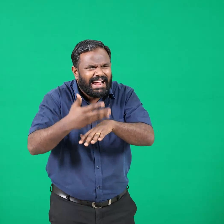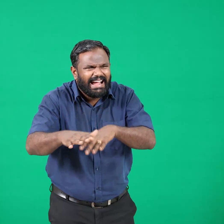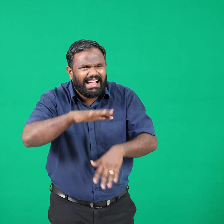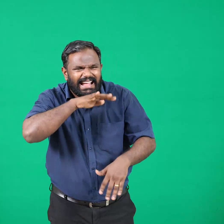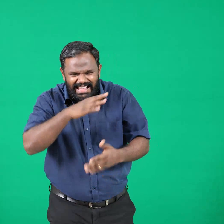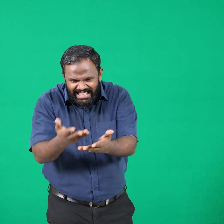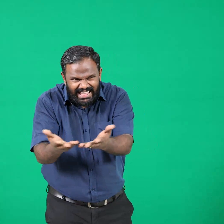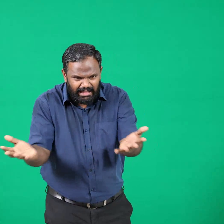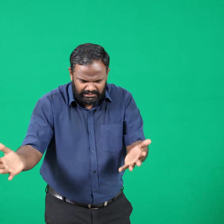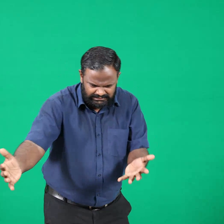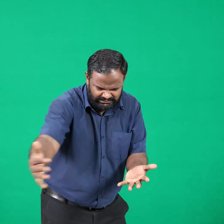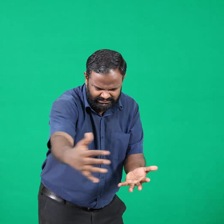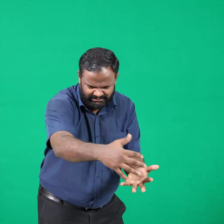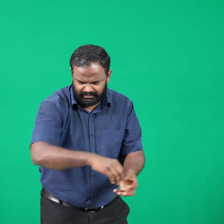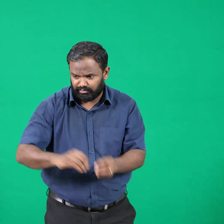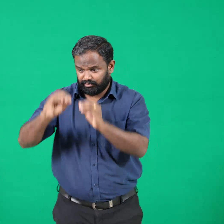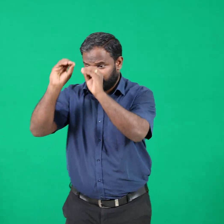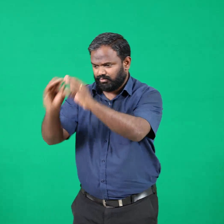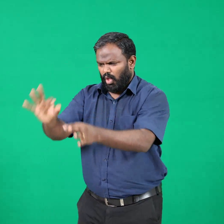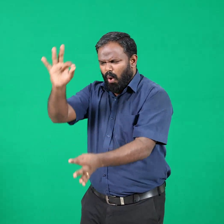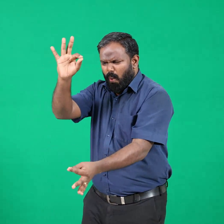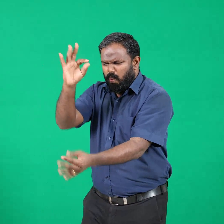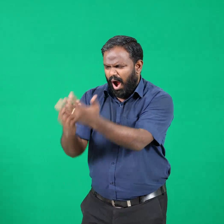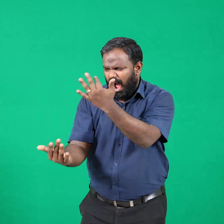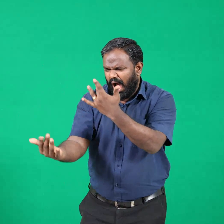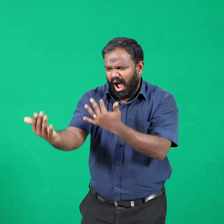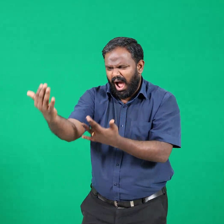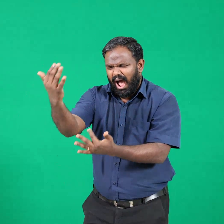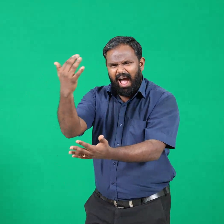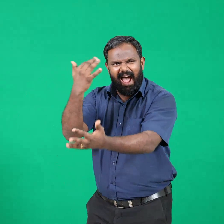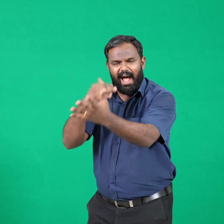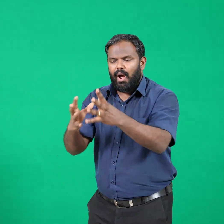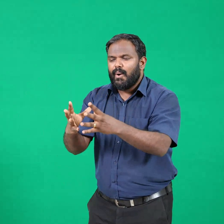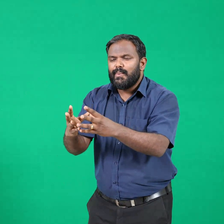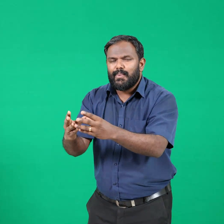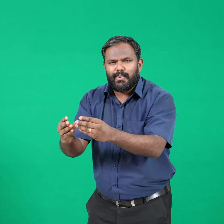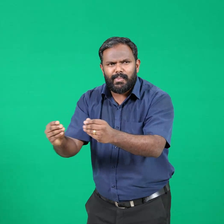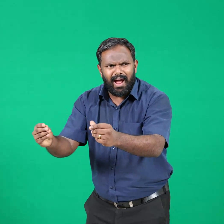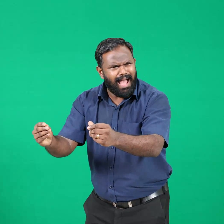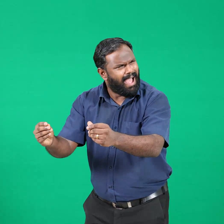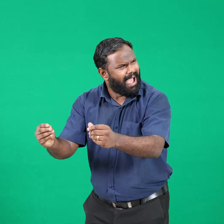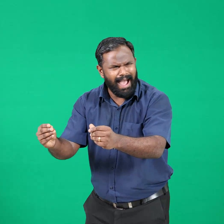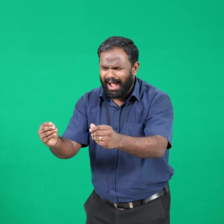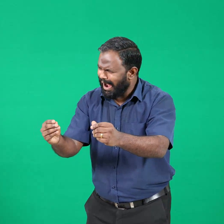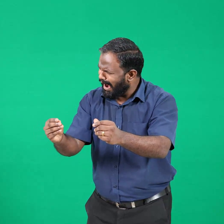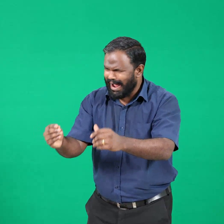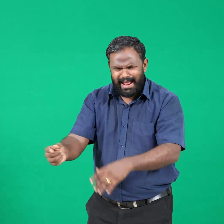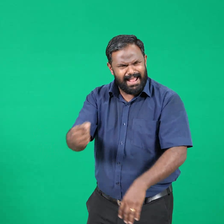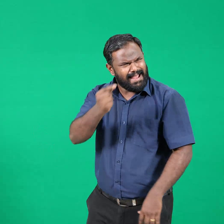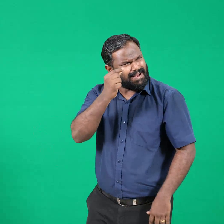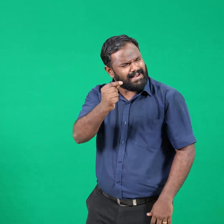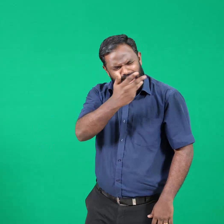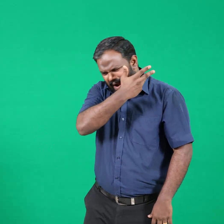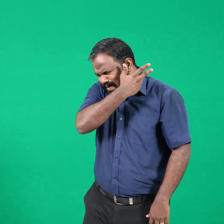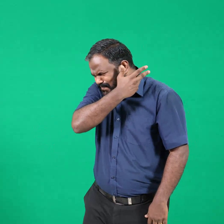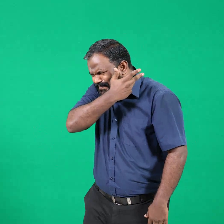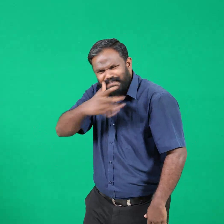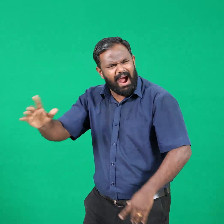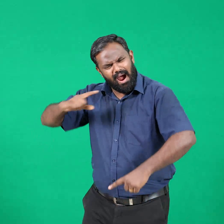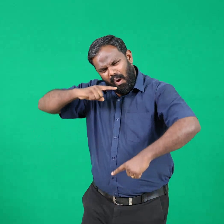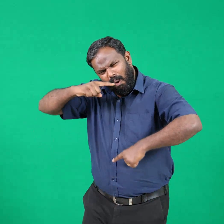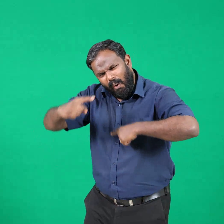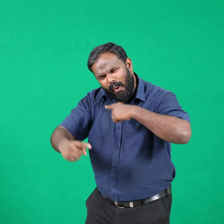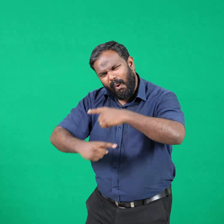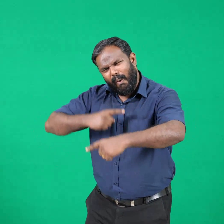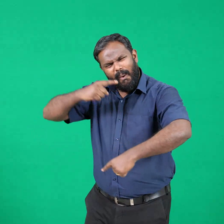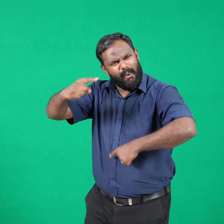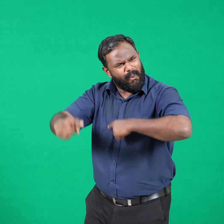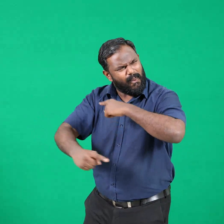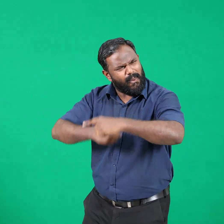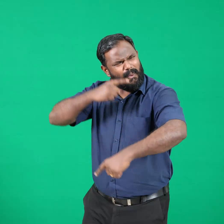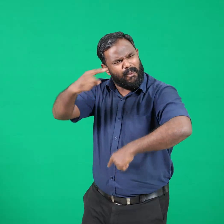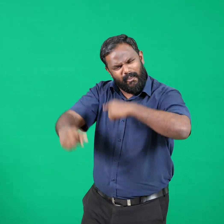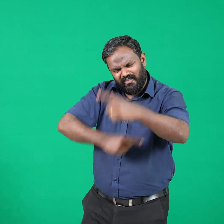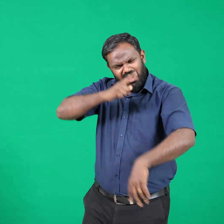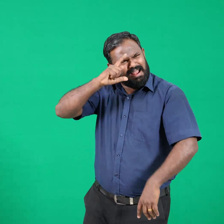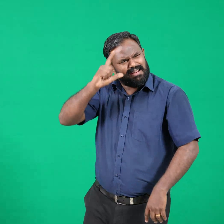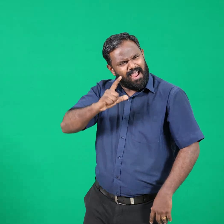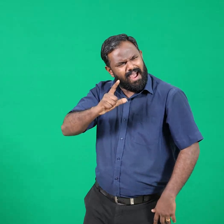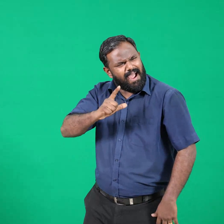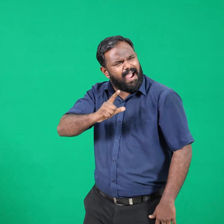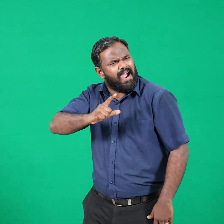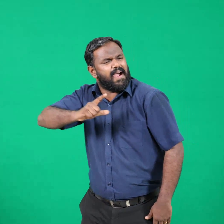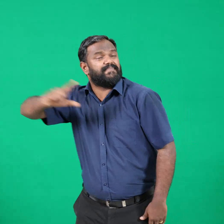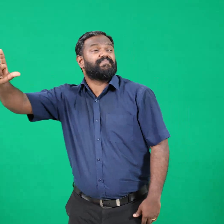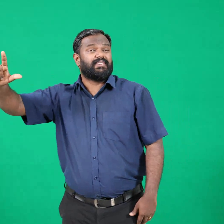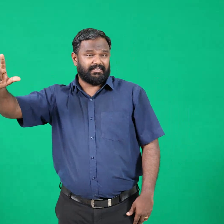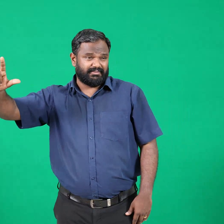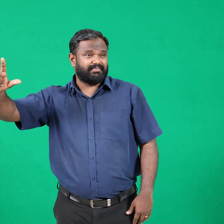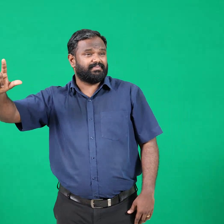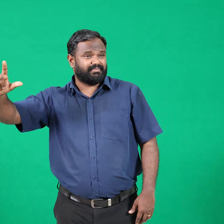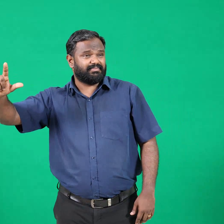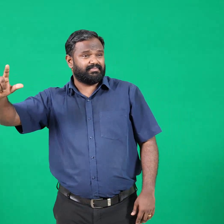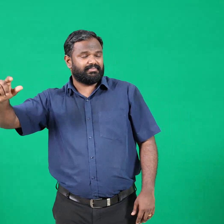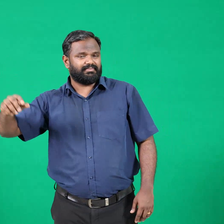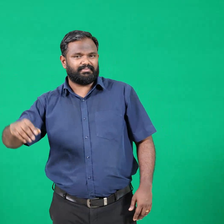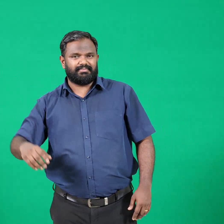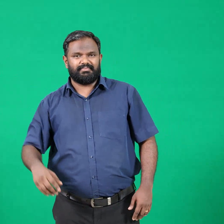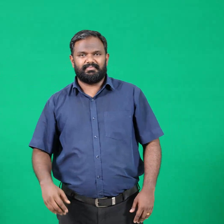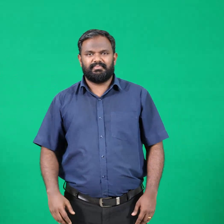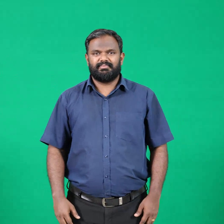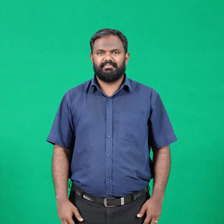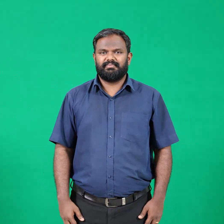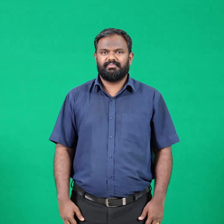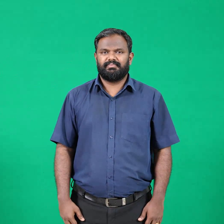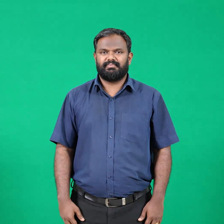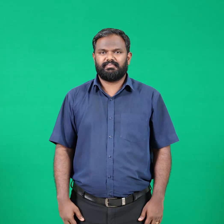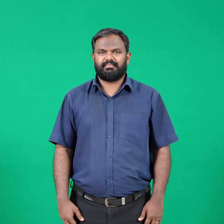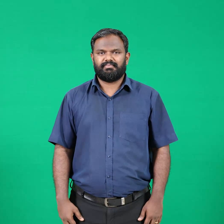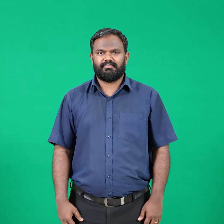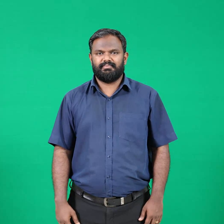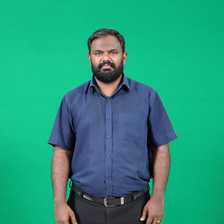but He will burn up the chaff with unquenchable fire."